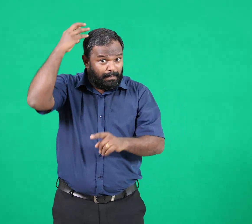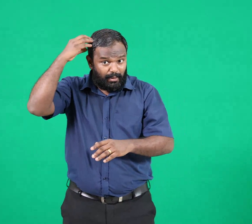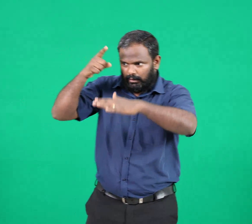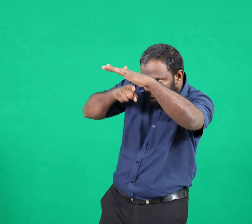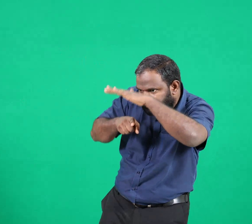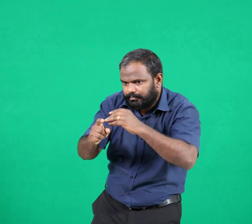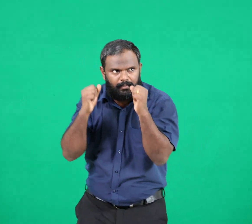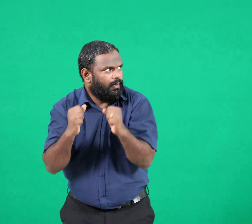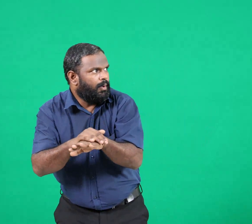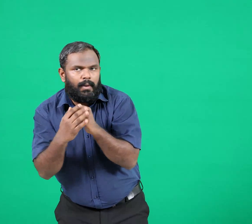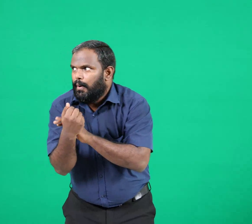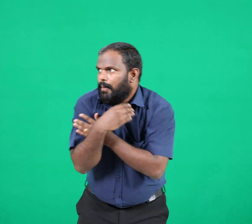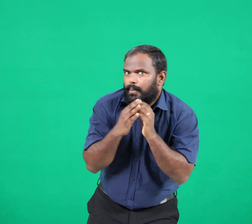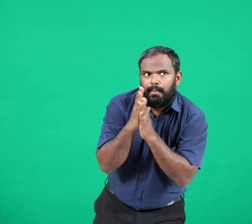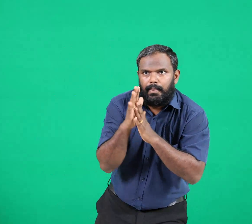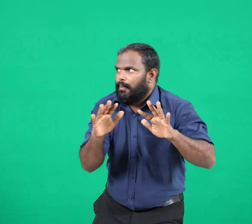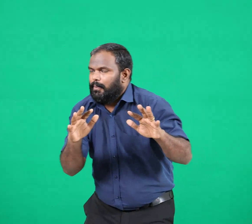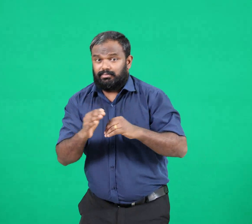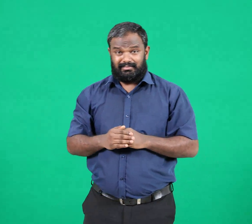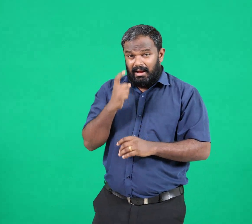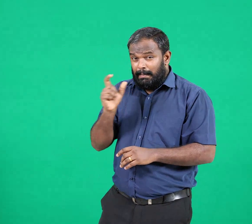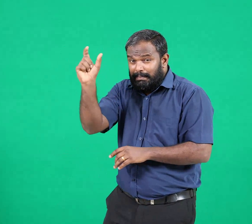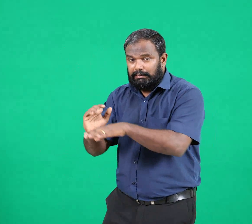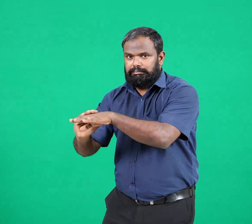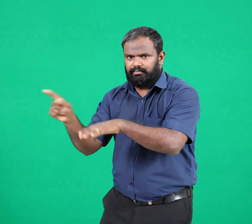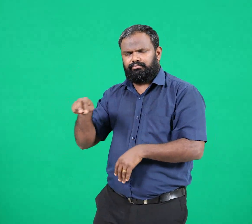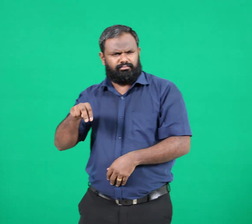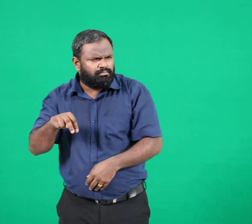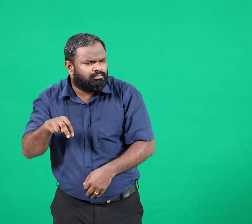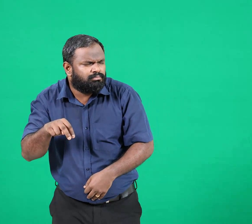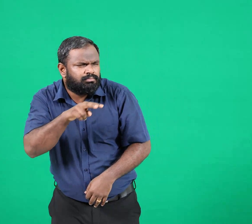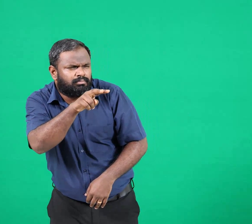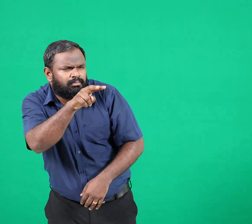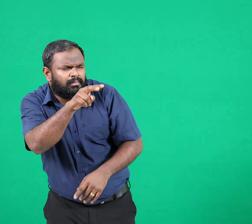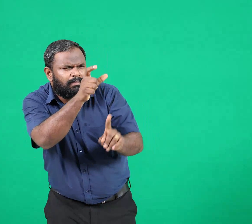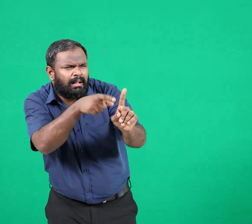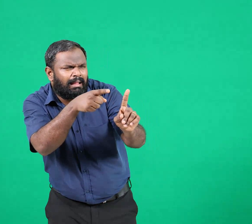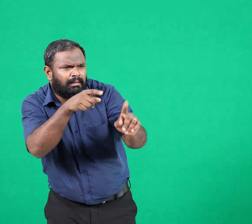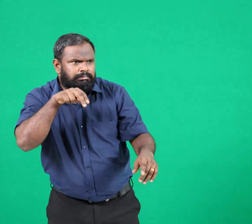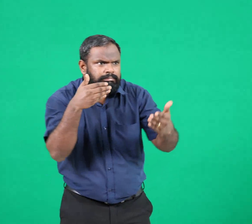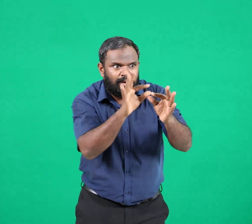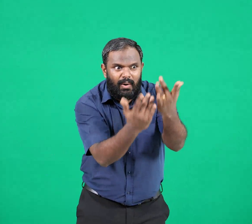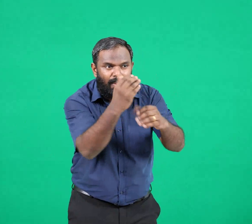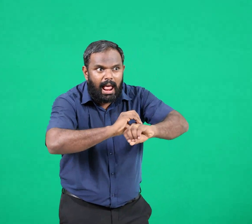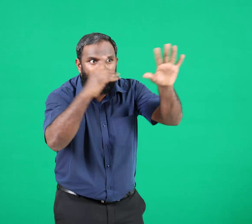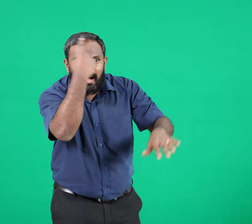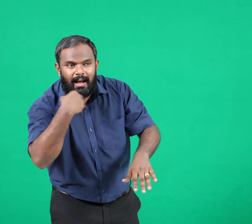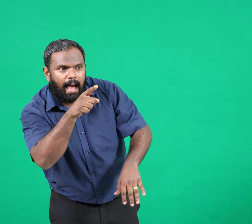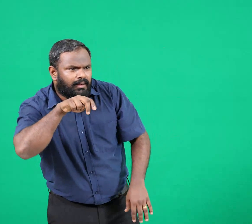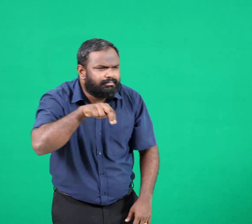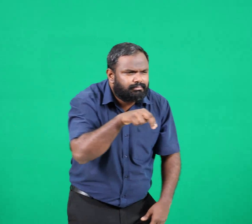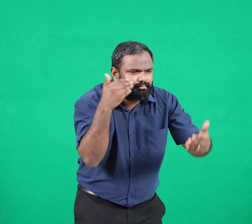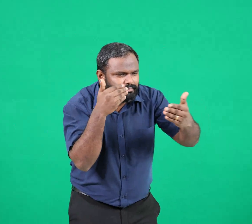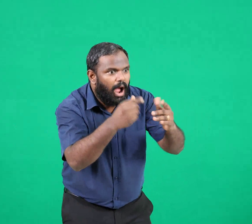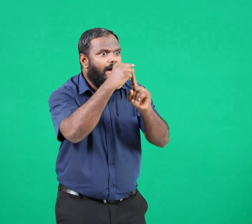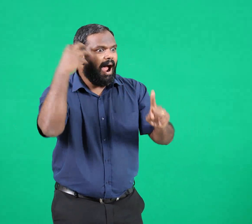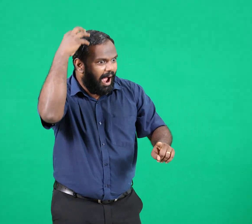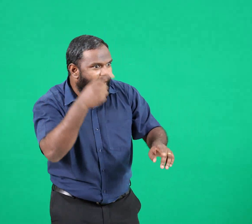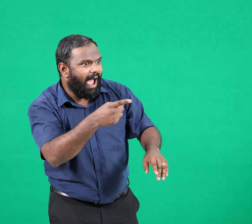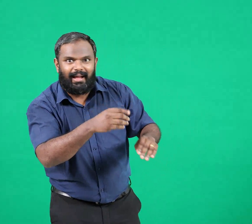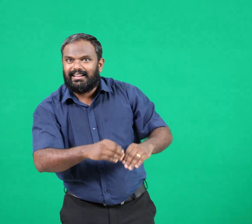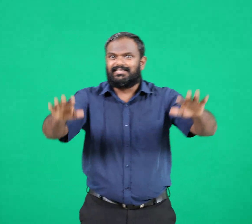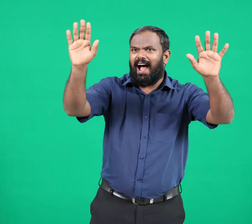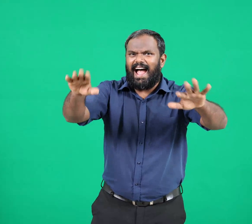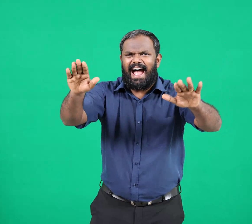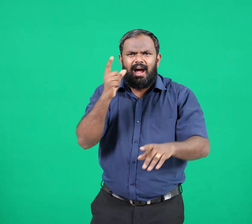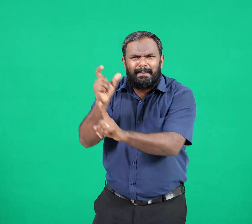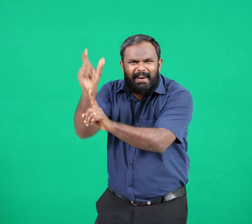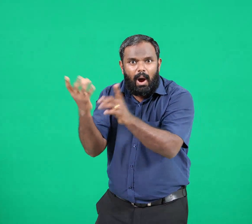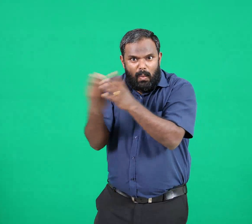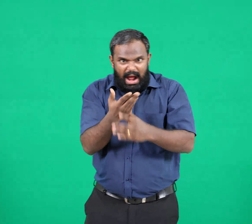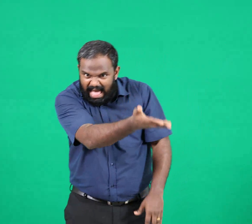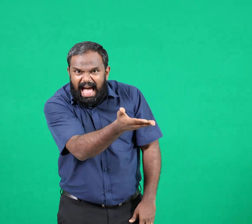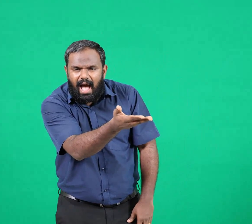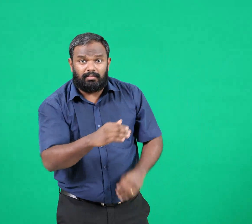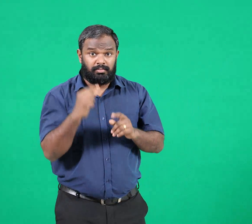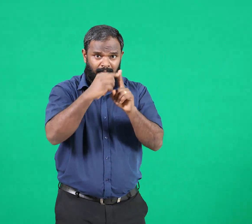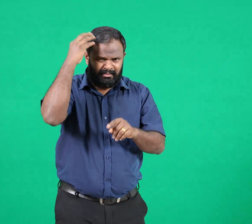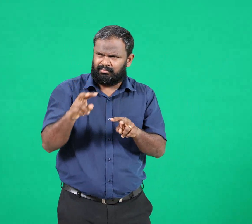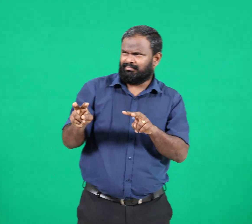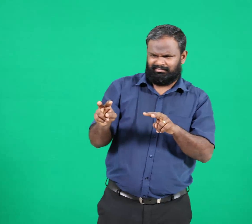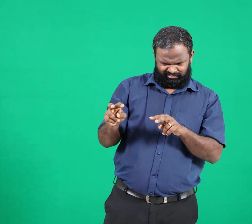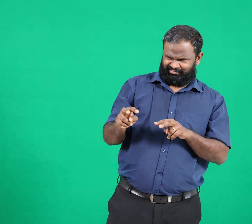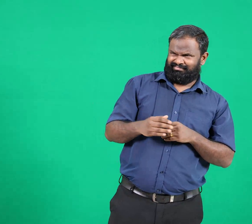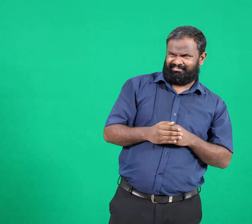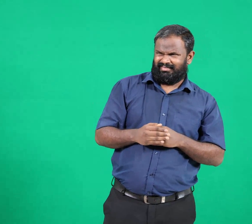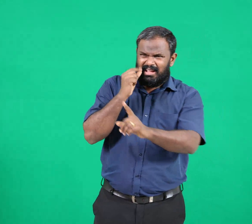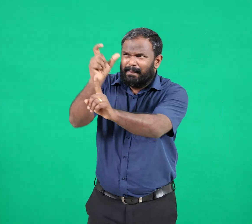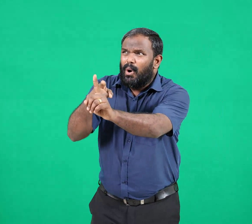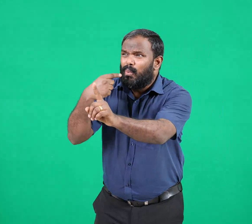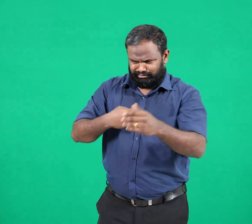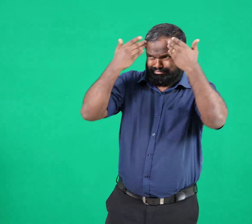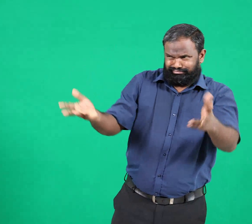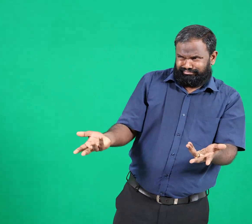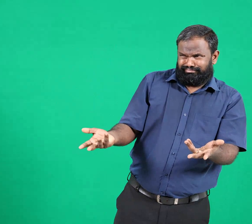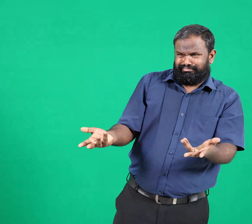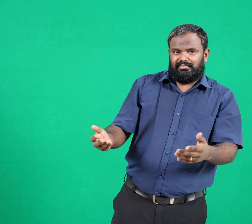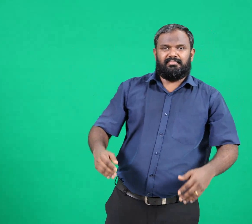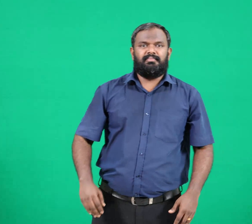A servant girl saw him seated in the firelight and looked intently at him. " This man also was with Him," she said. But Peter denied it.